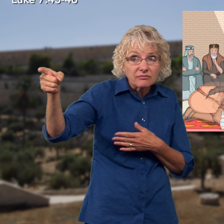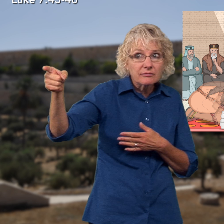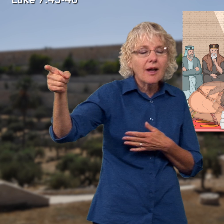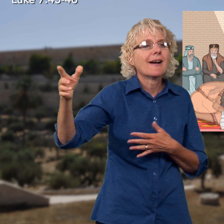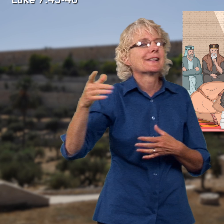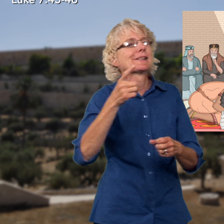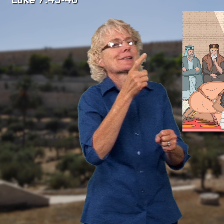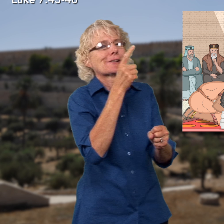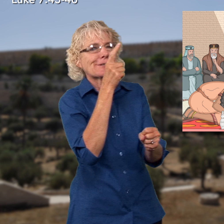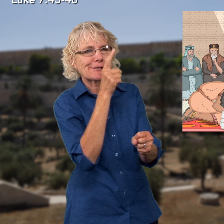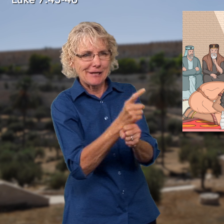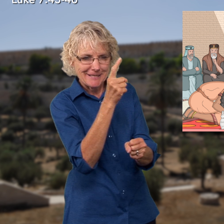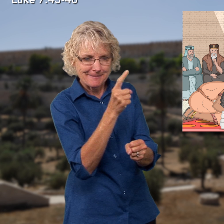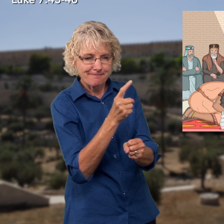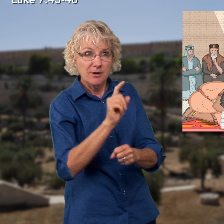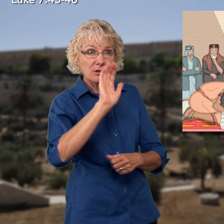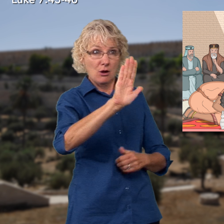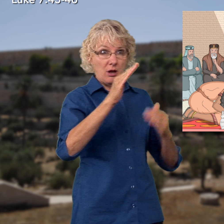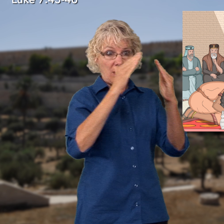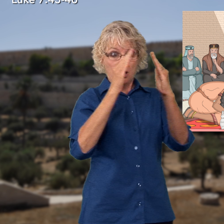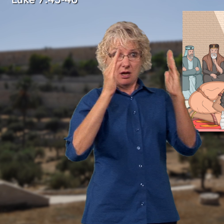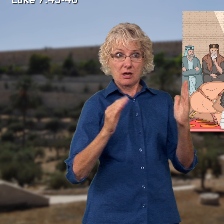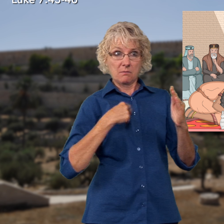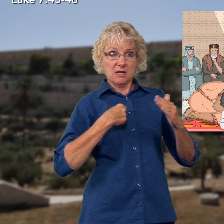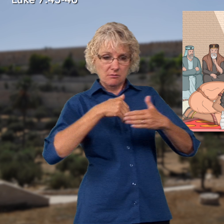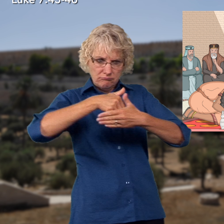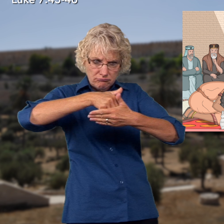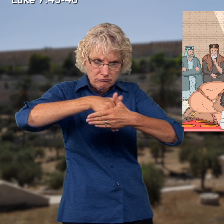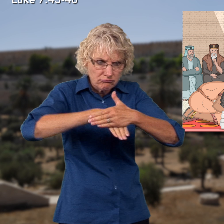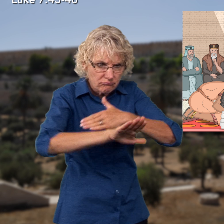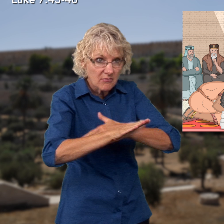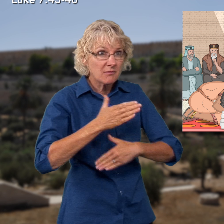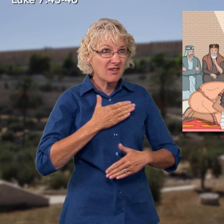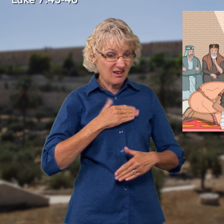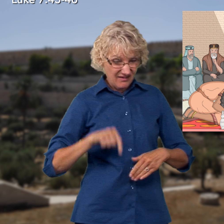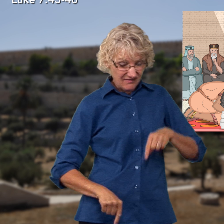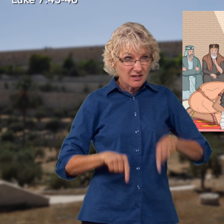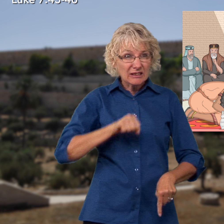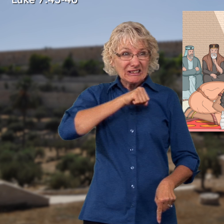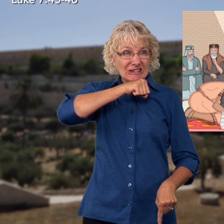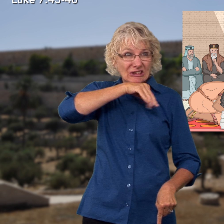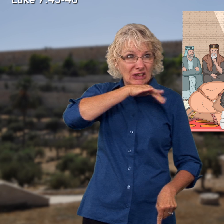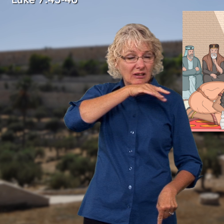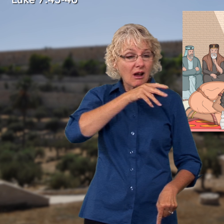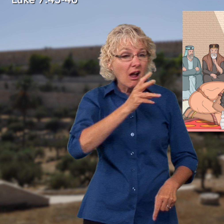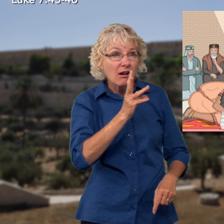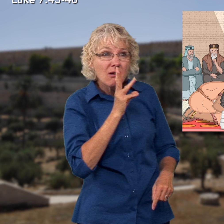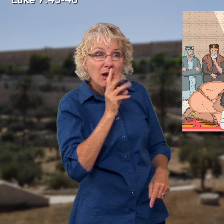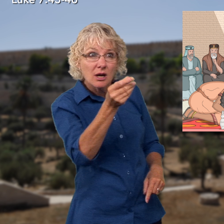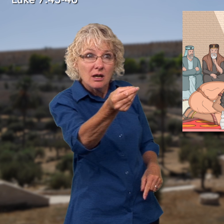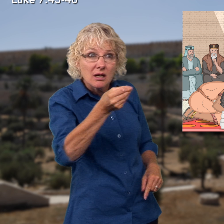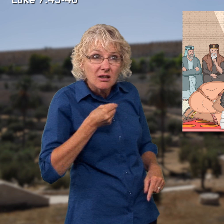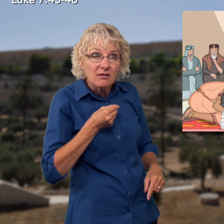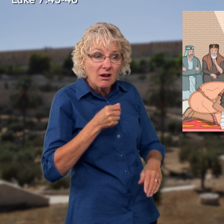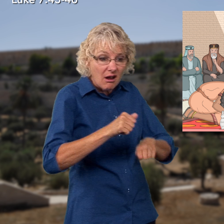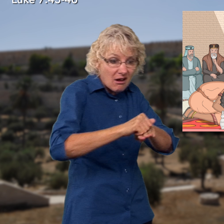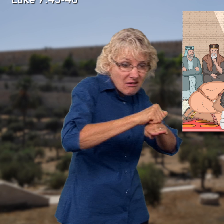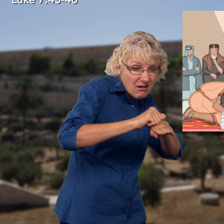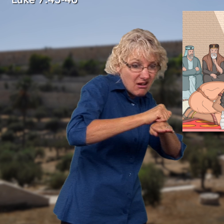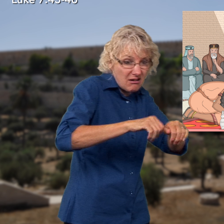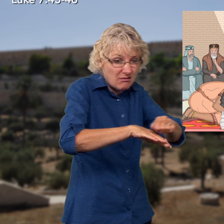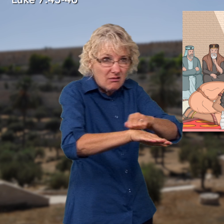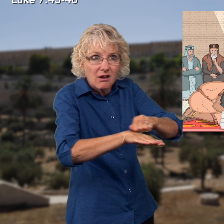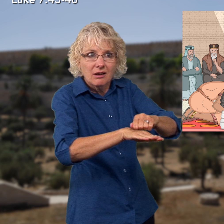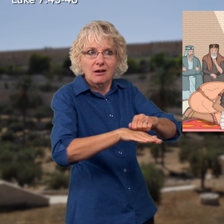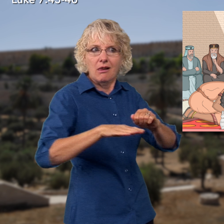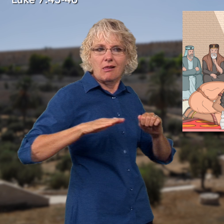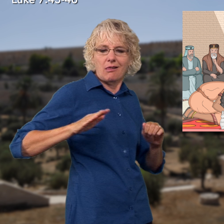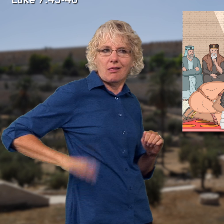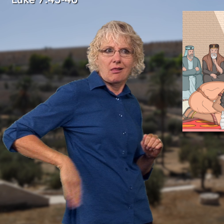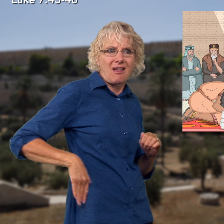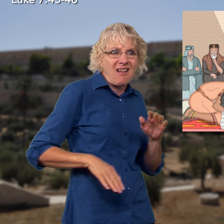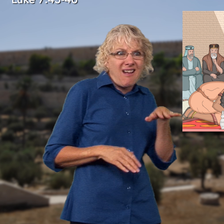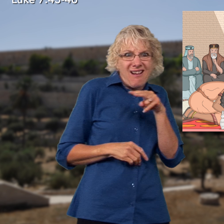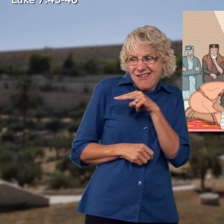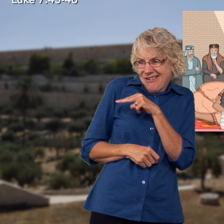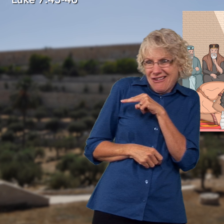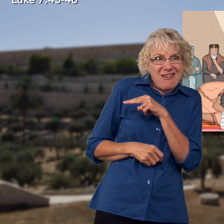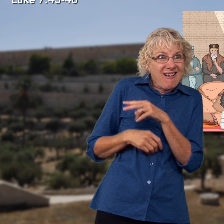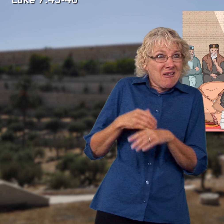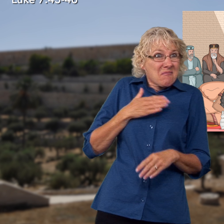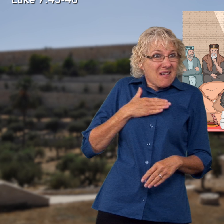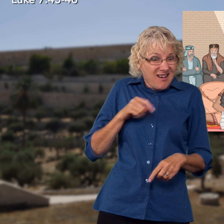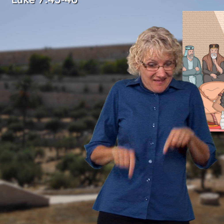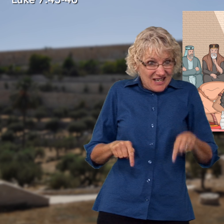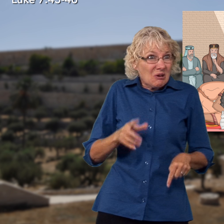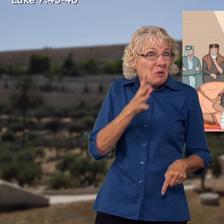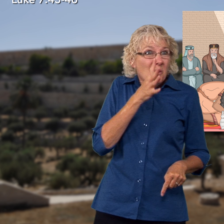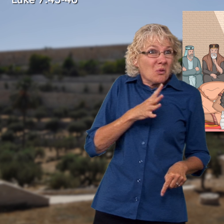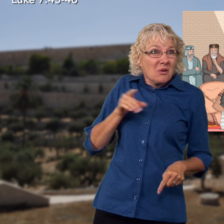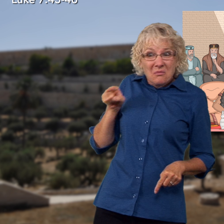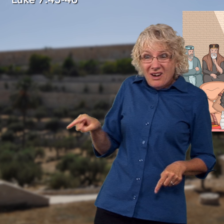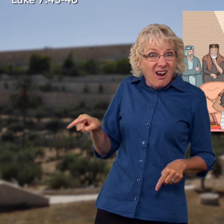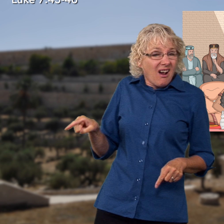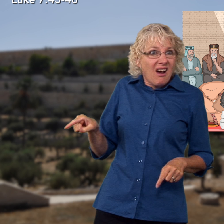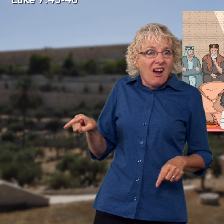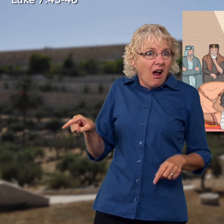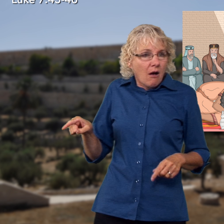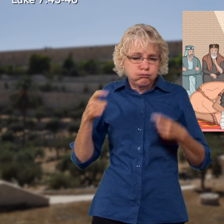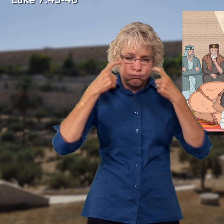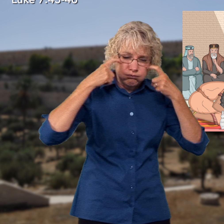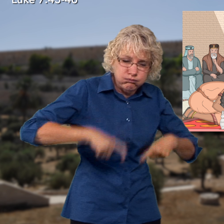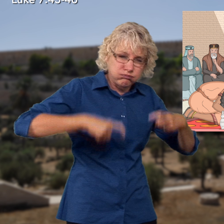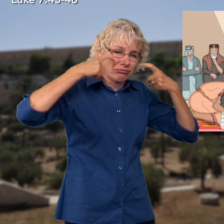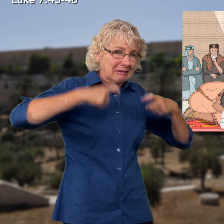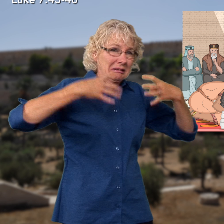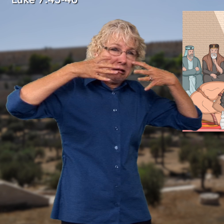And turning toward the woman, He said to Simon, “Do you see this woman?